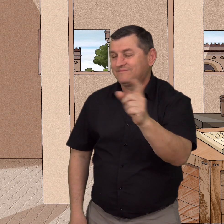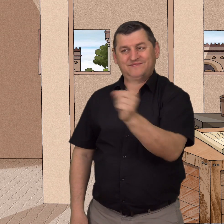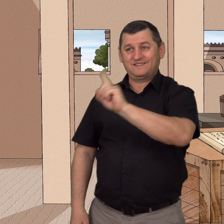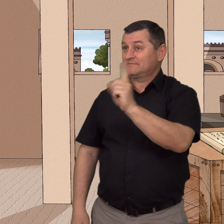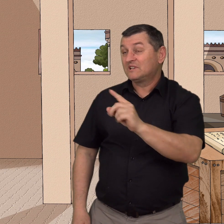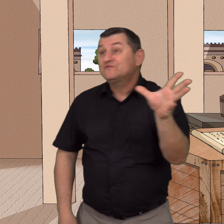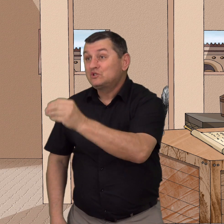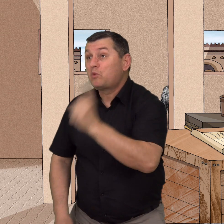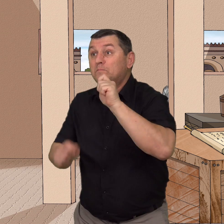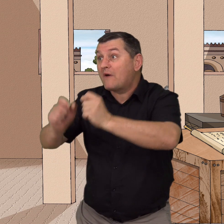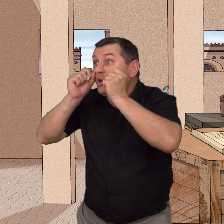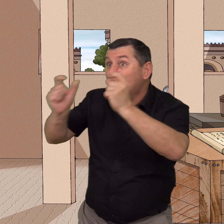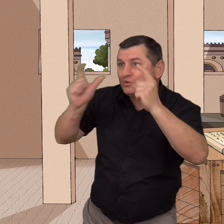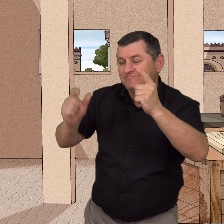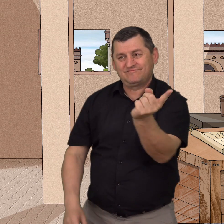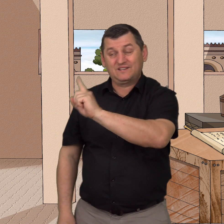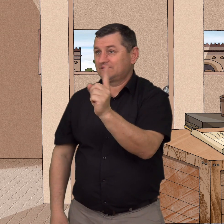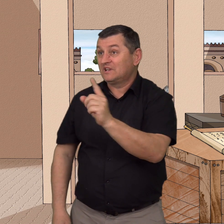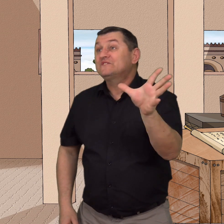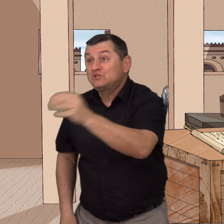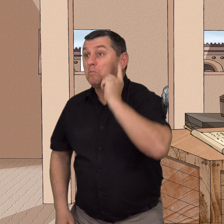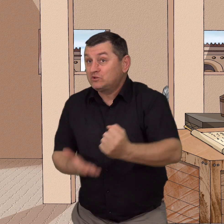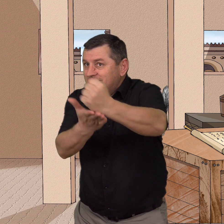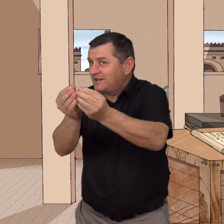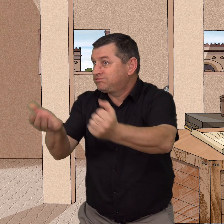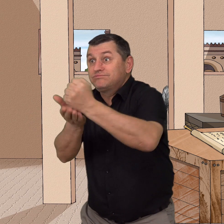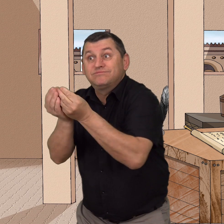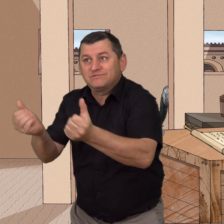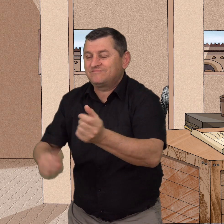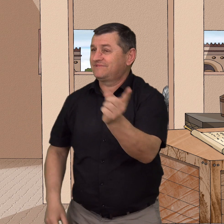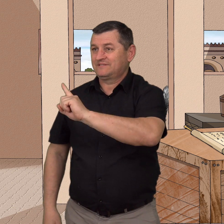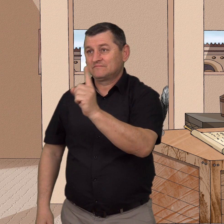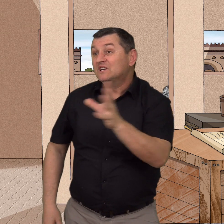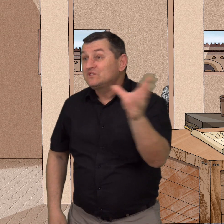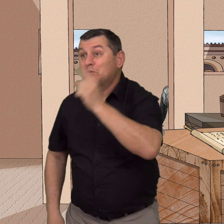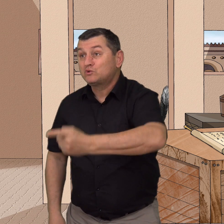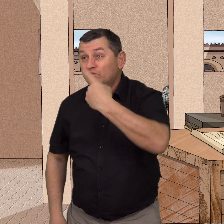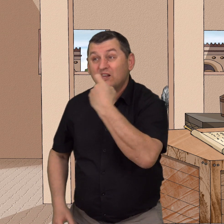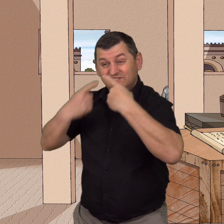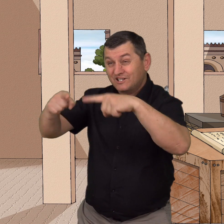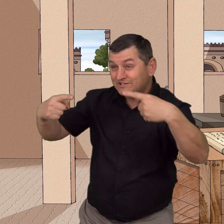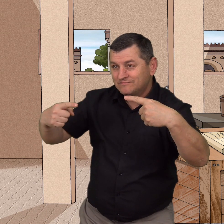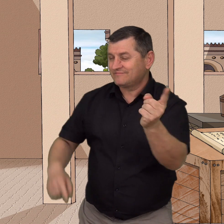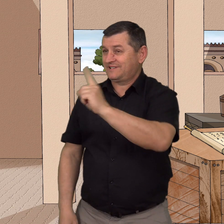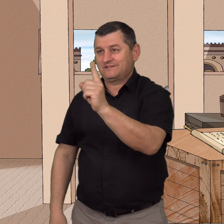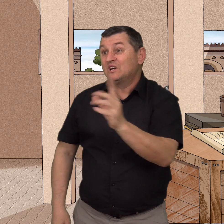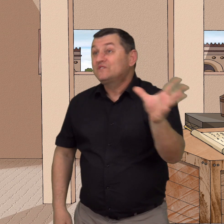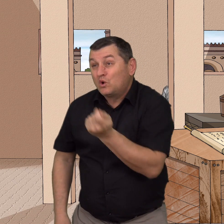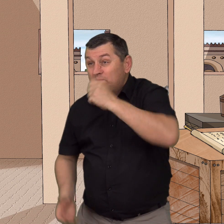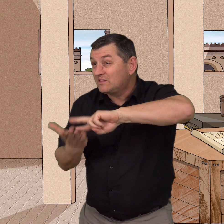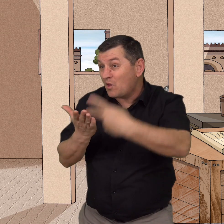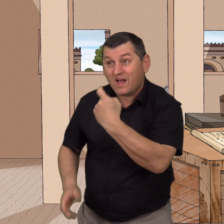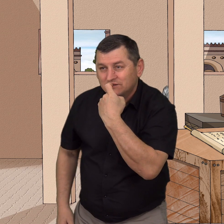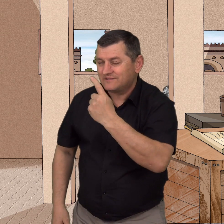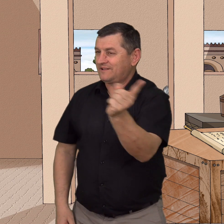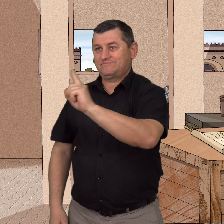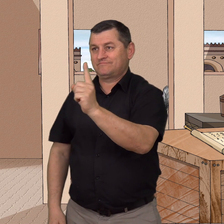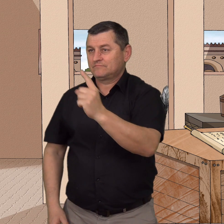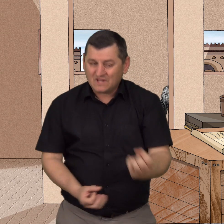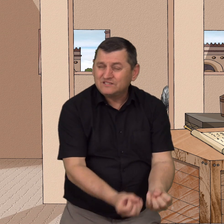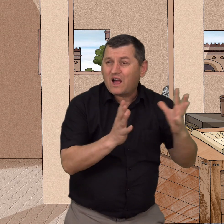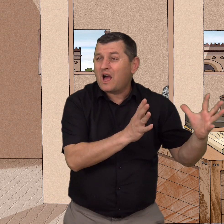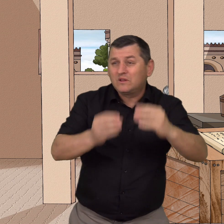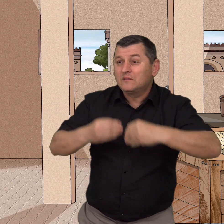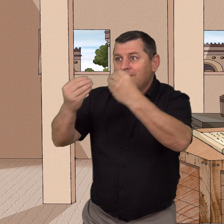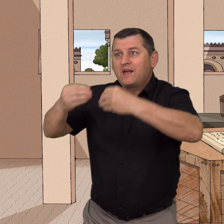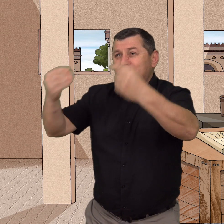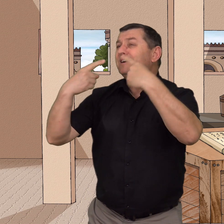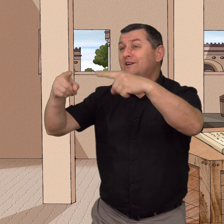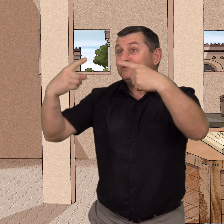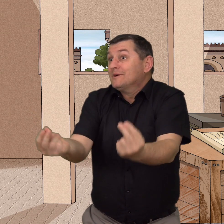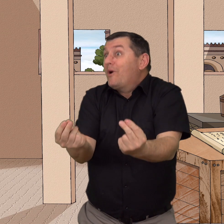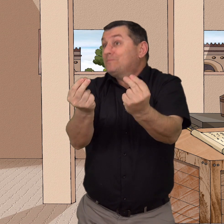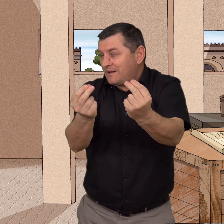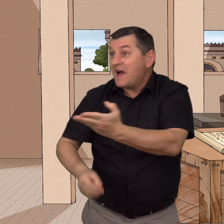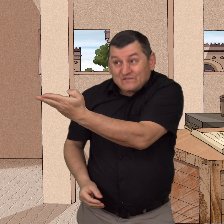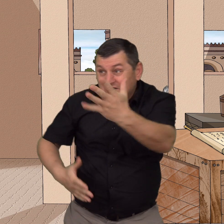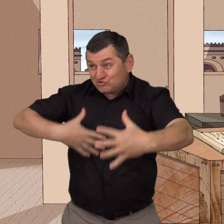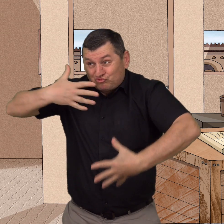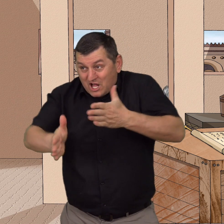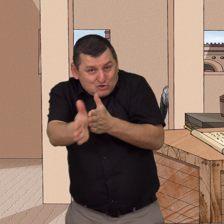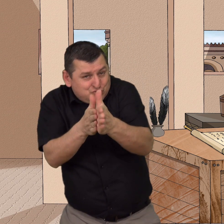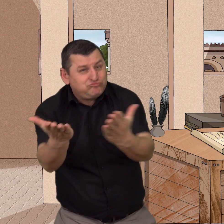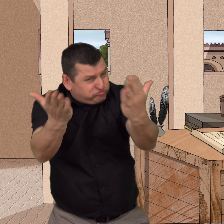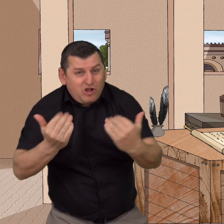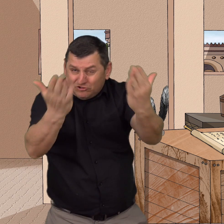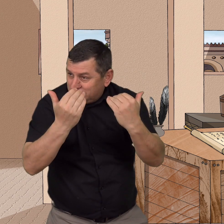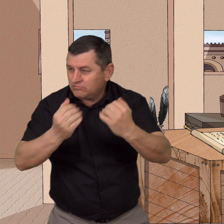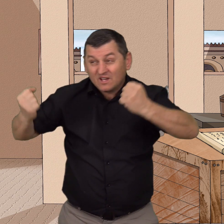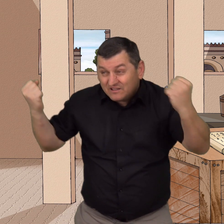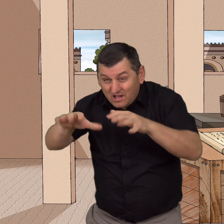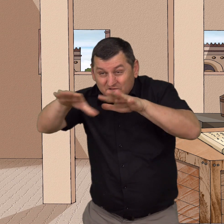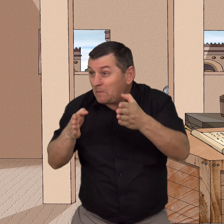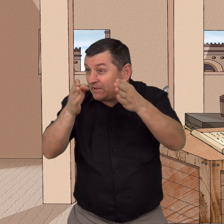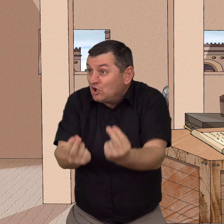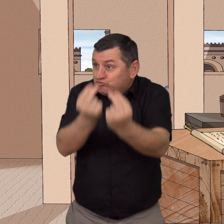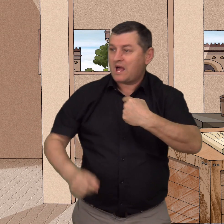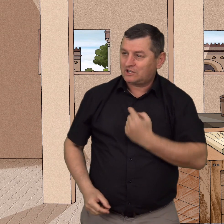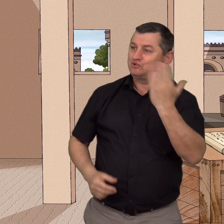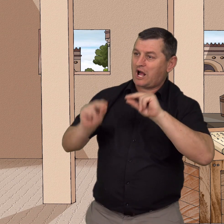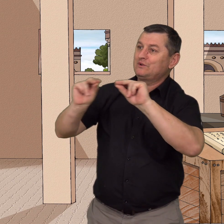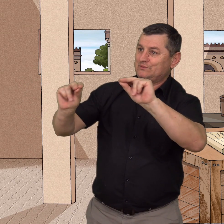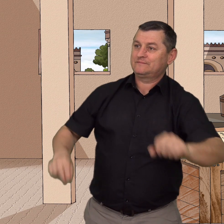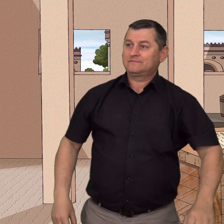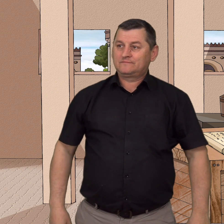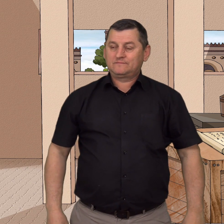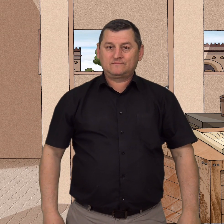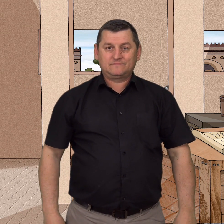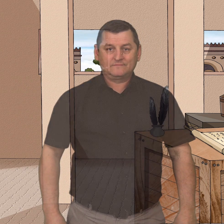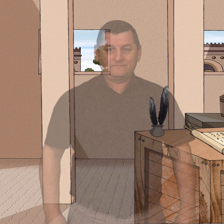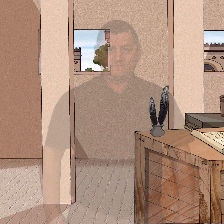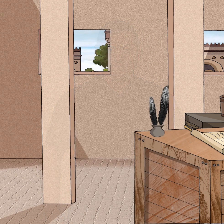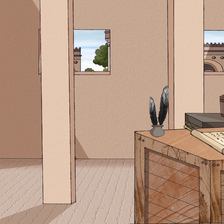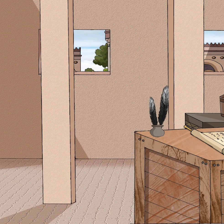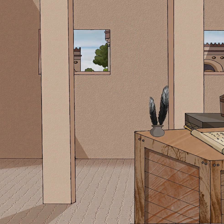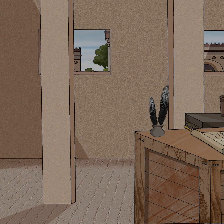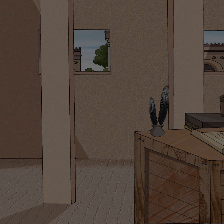Do all work miracles? Do all have gifts of healing? Do all speak in tongues? Do all interpret? But eagerly desire the greater gifts. And now I will show you the most excellent way.